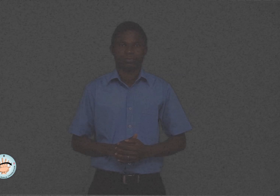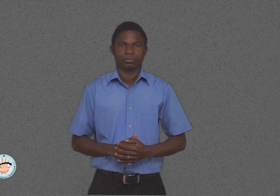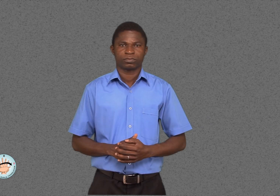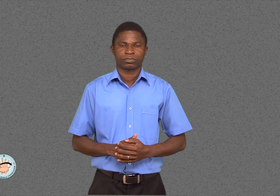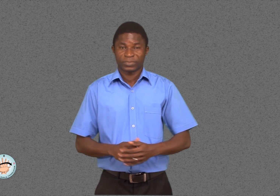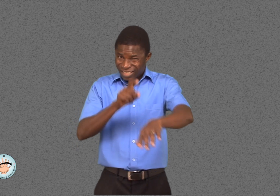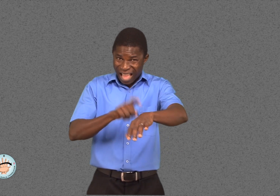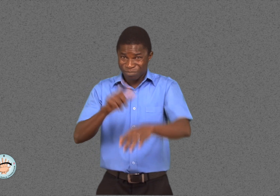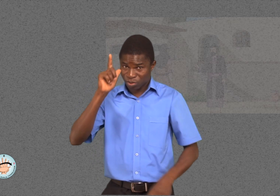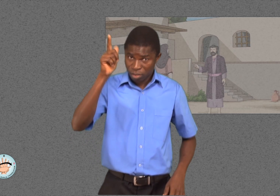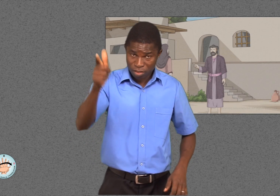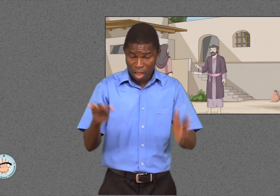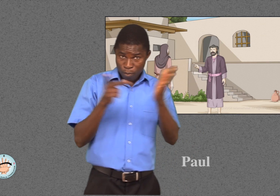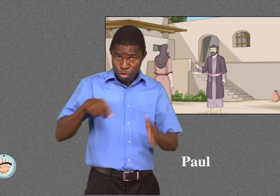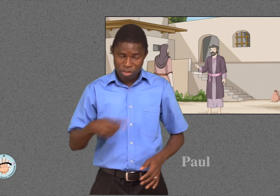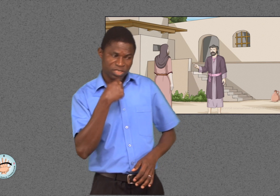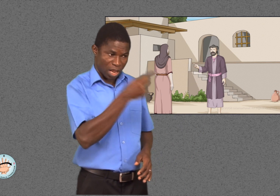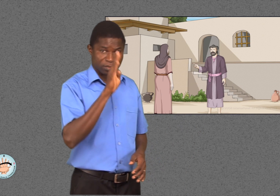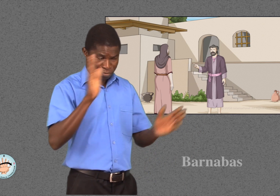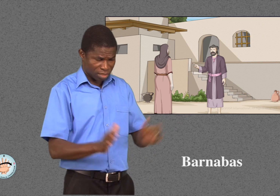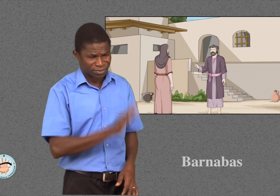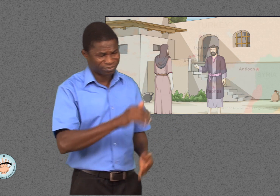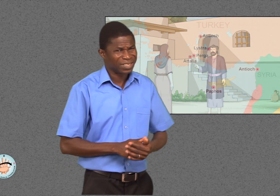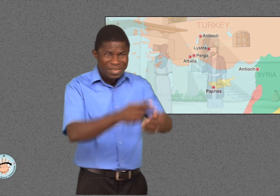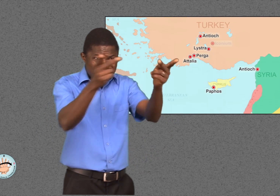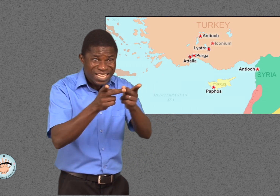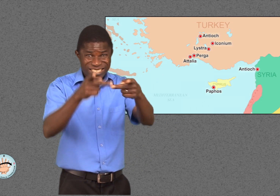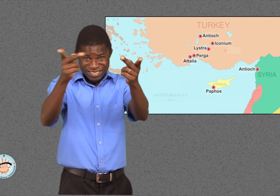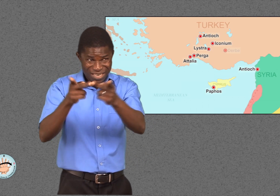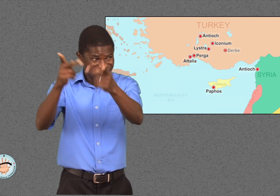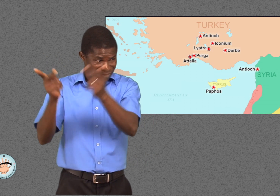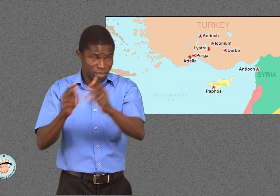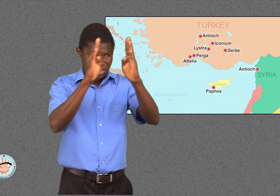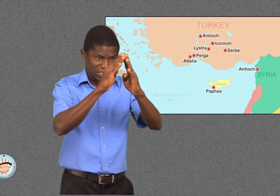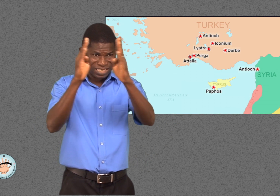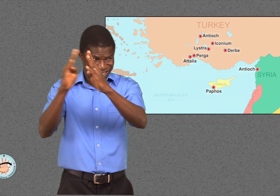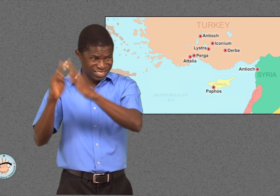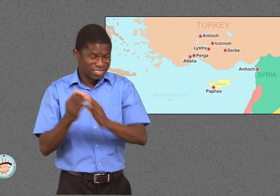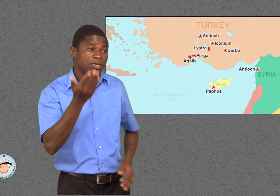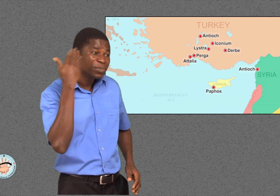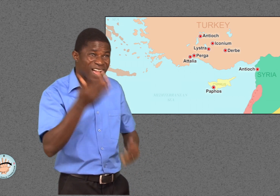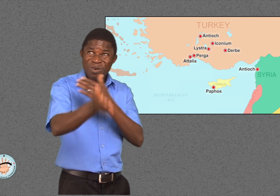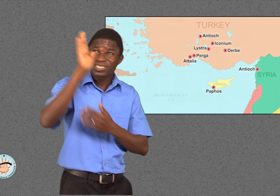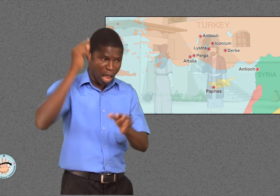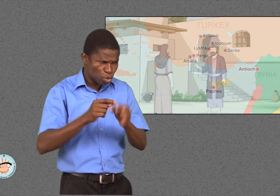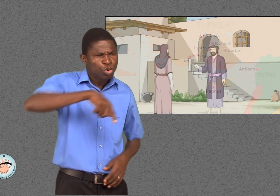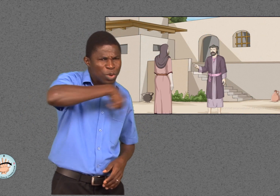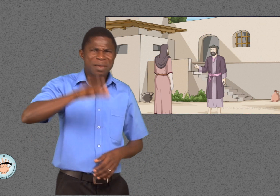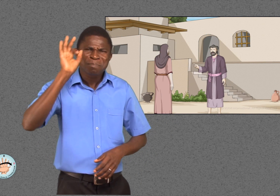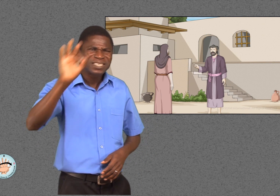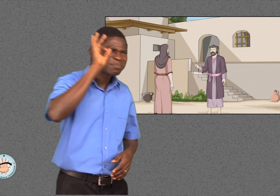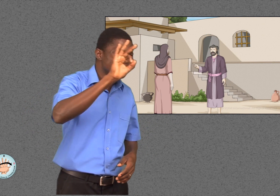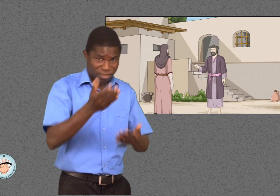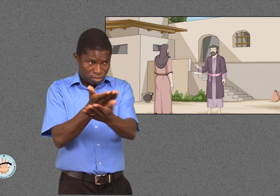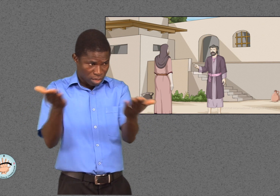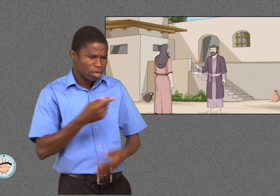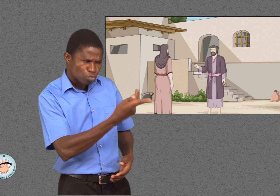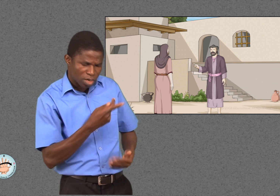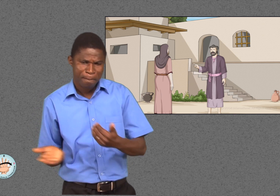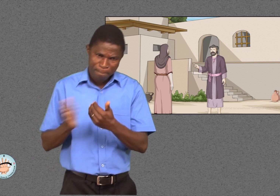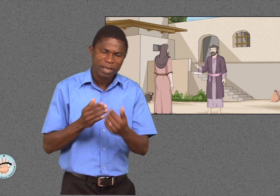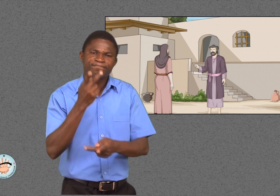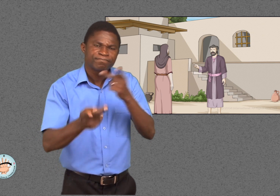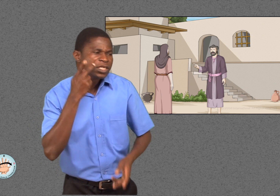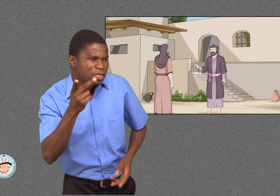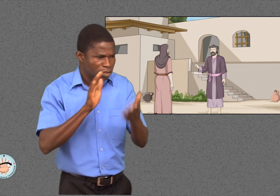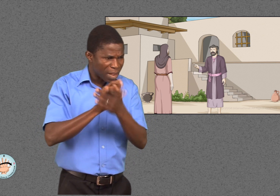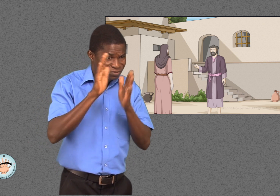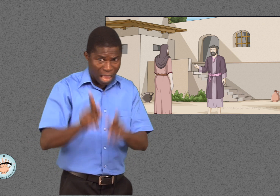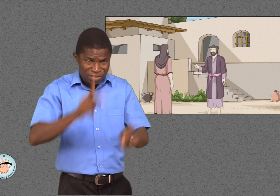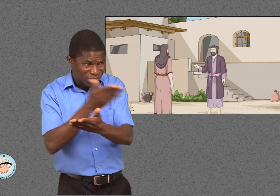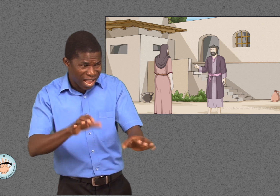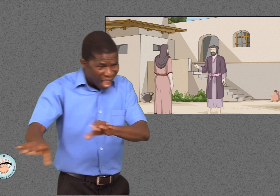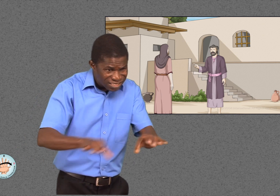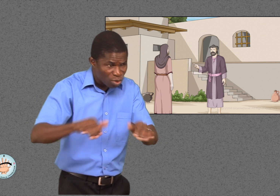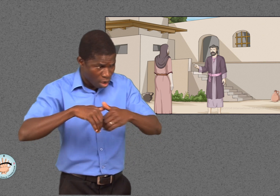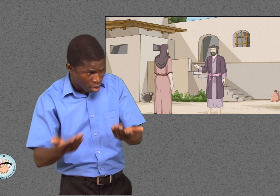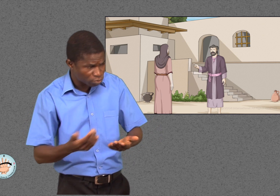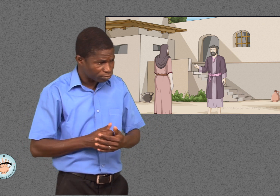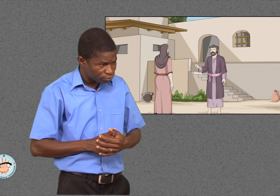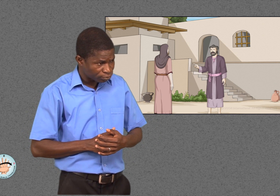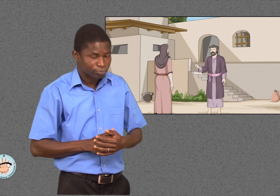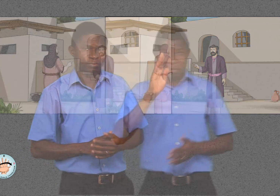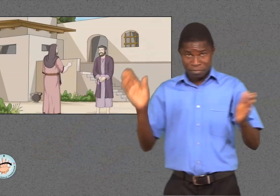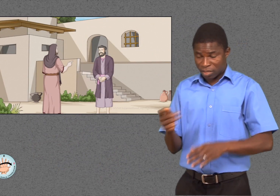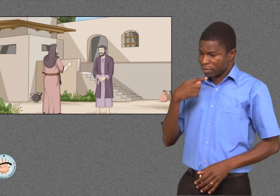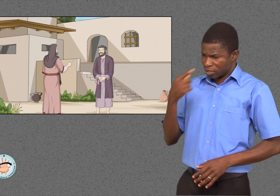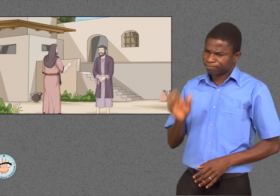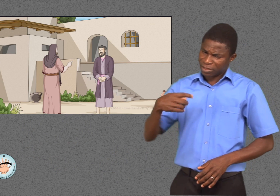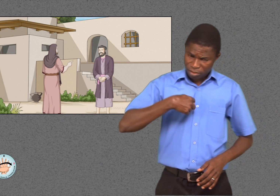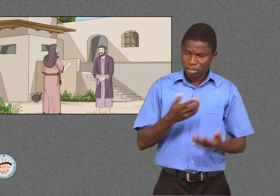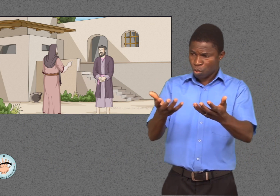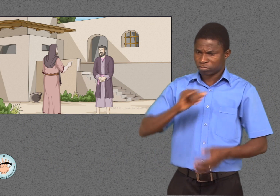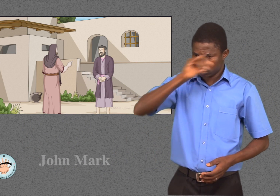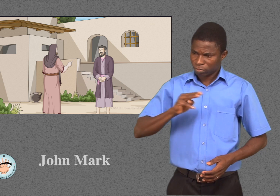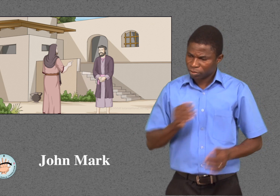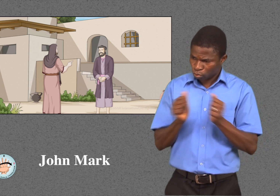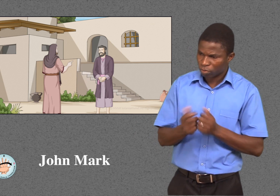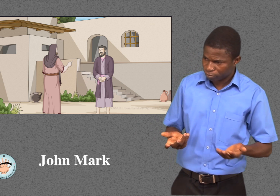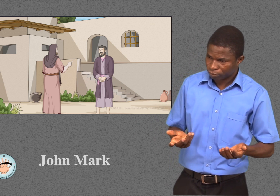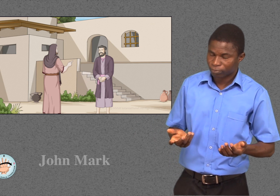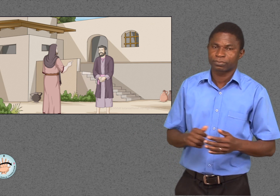Some time later Paul said to Barnabas, “Let us go back and visit the brothers in every town where we proclaimed the word of the Lord, to see how they are doing.”